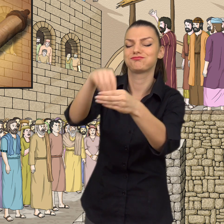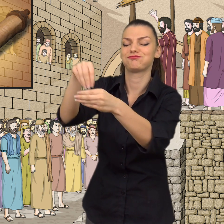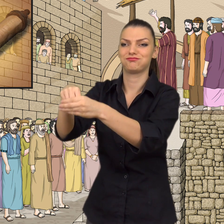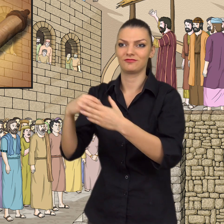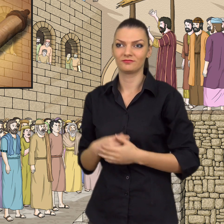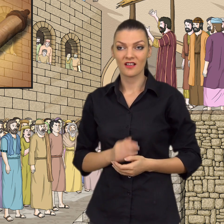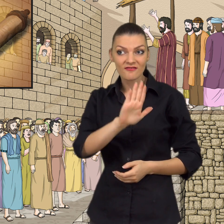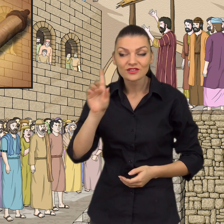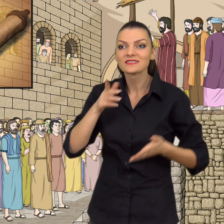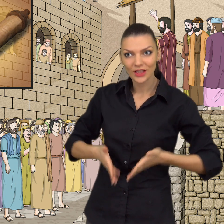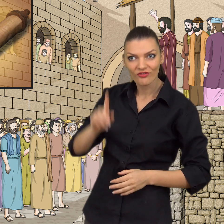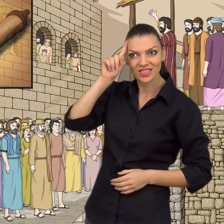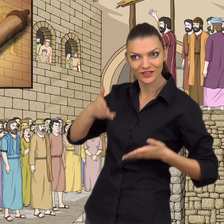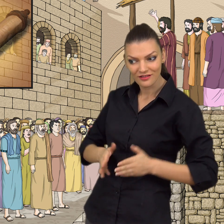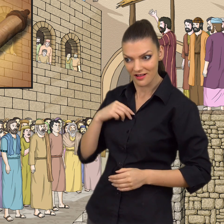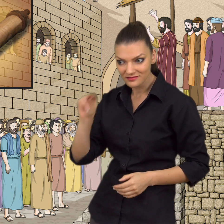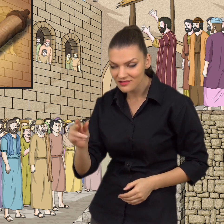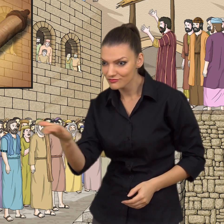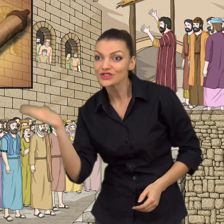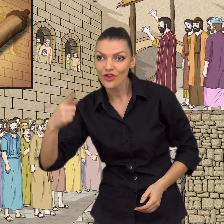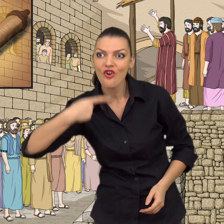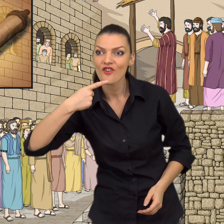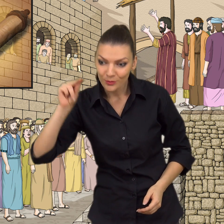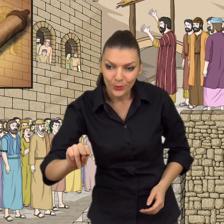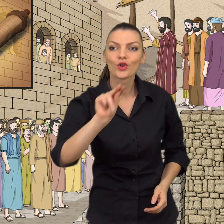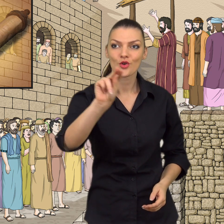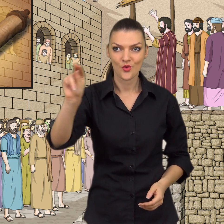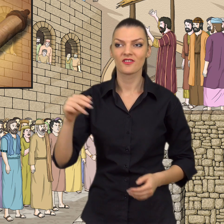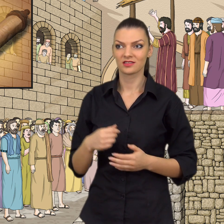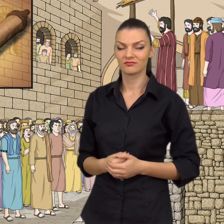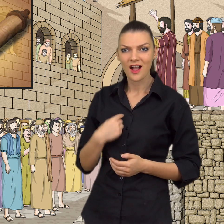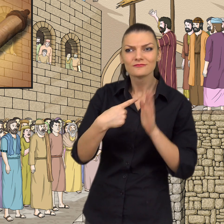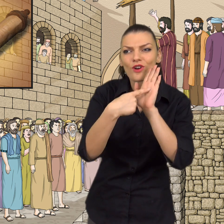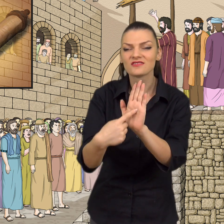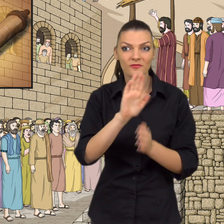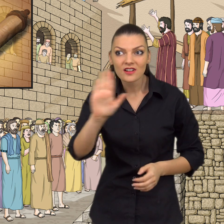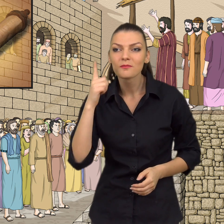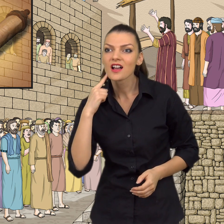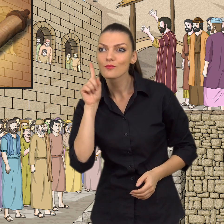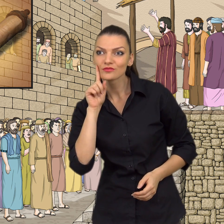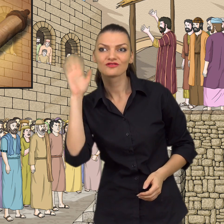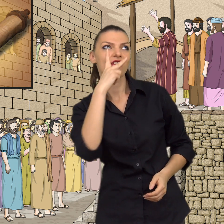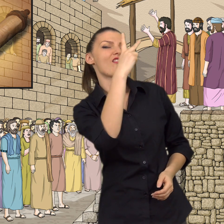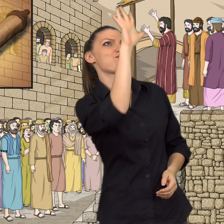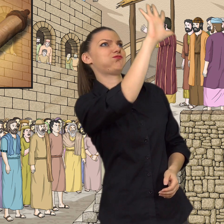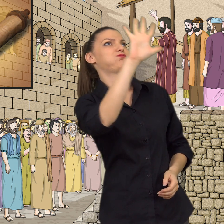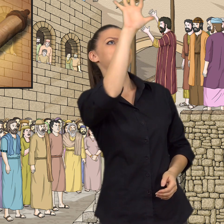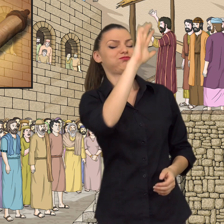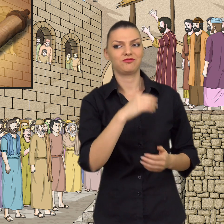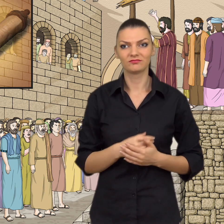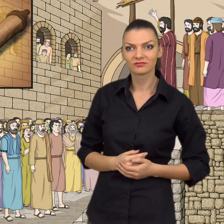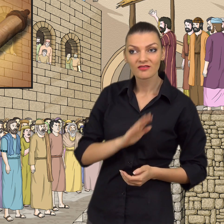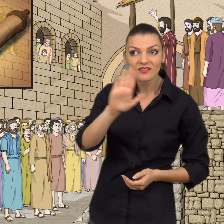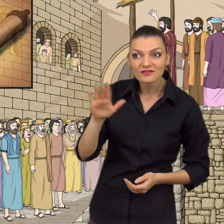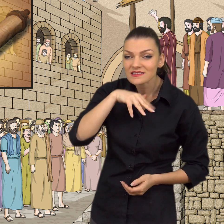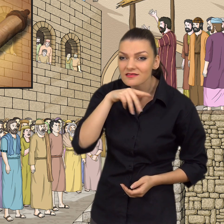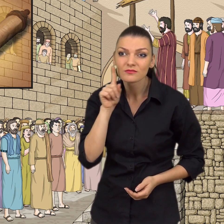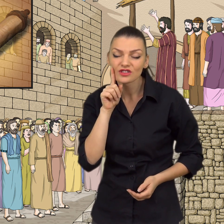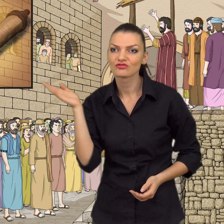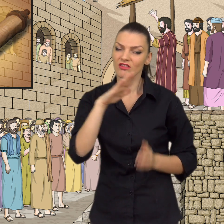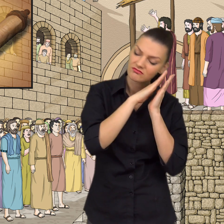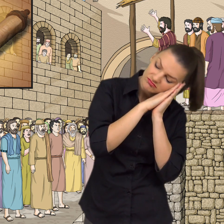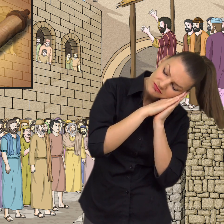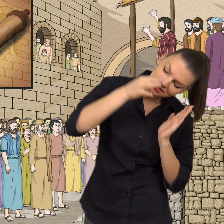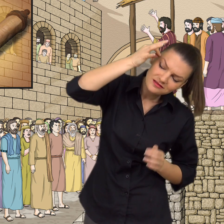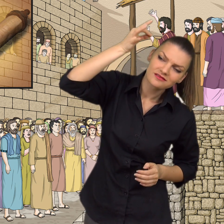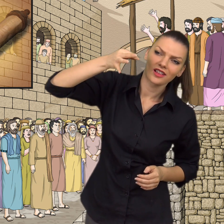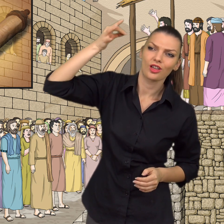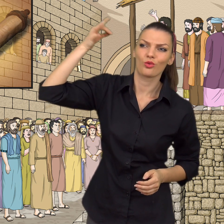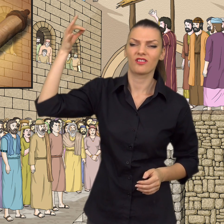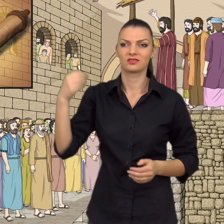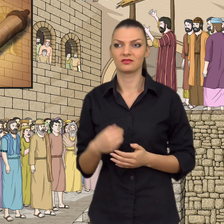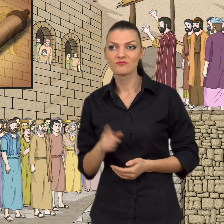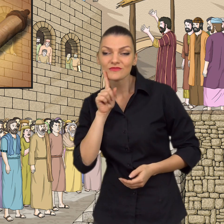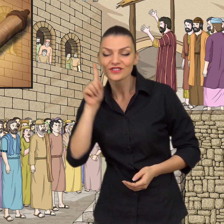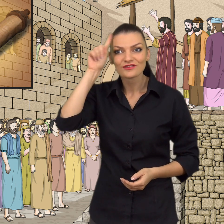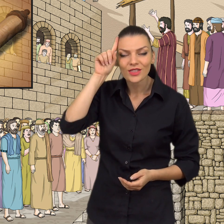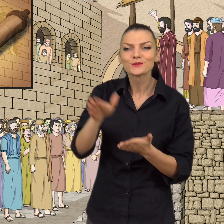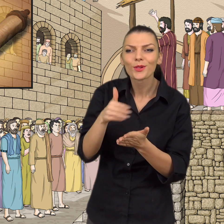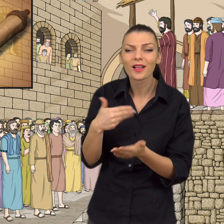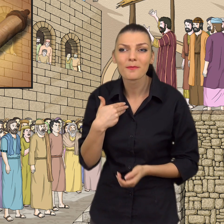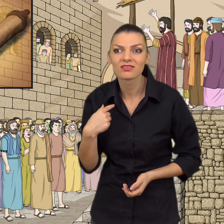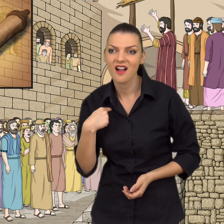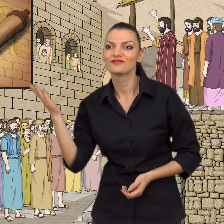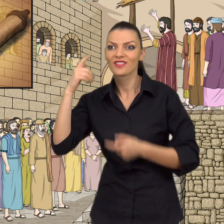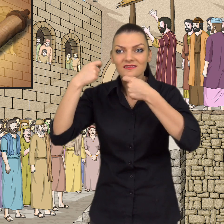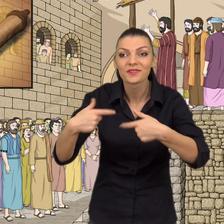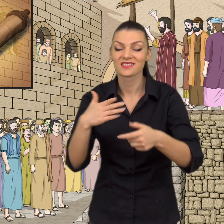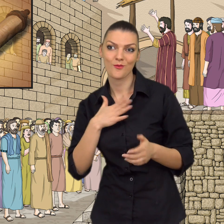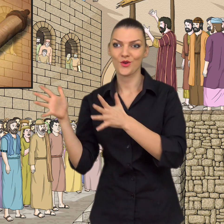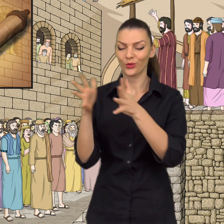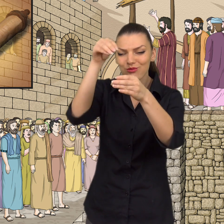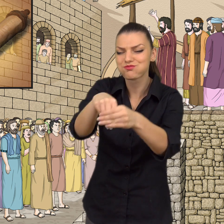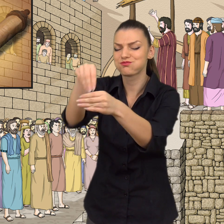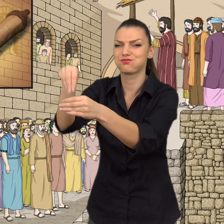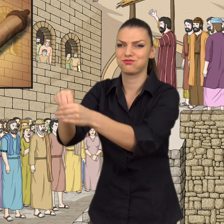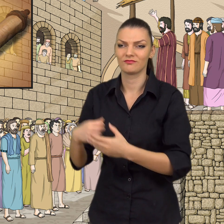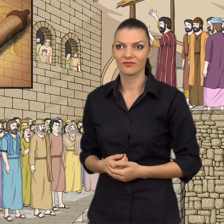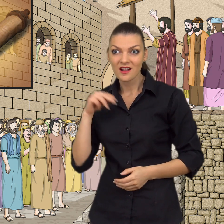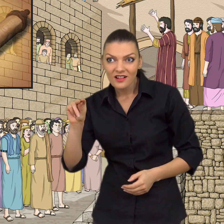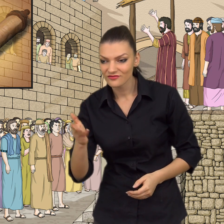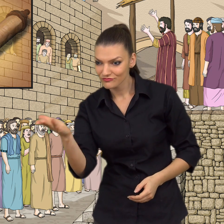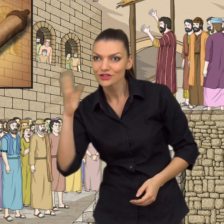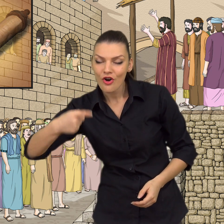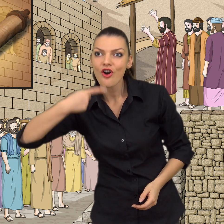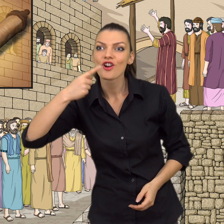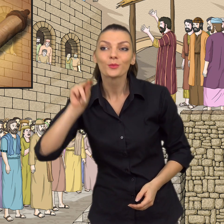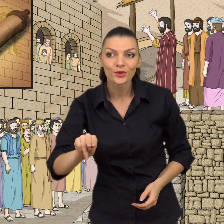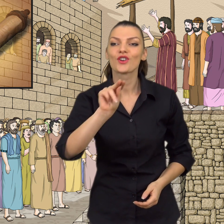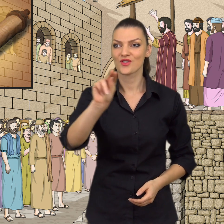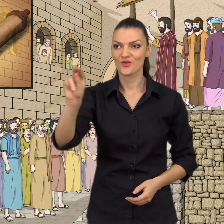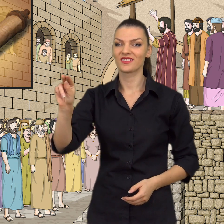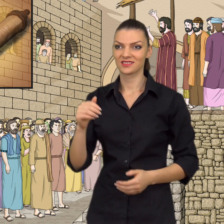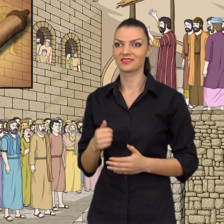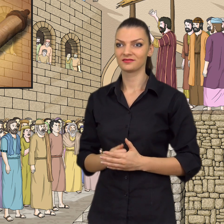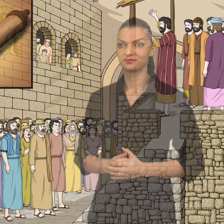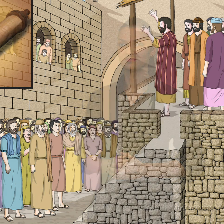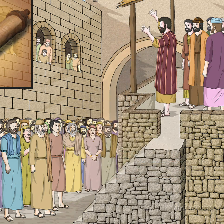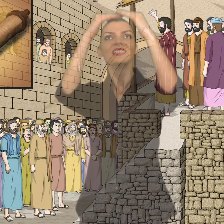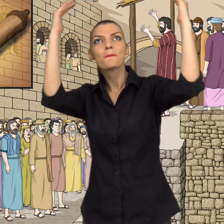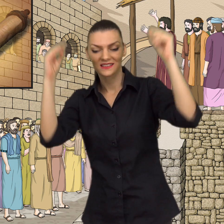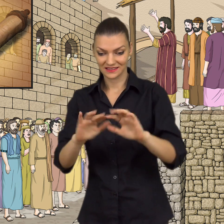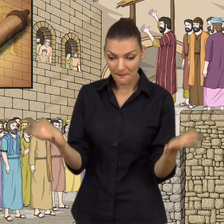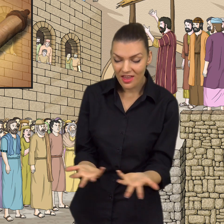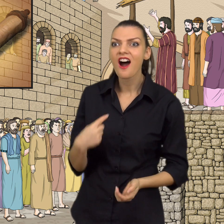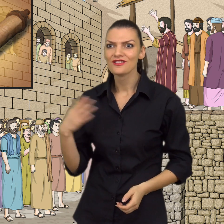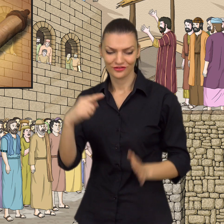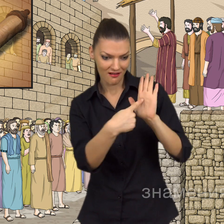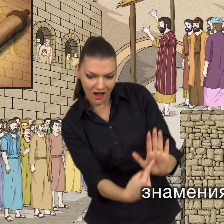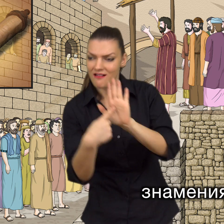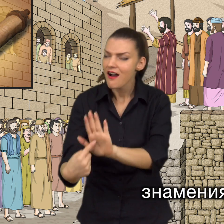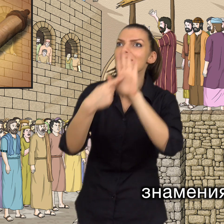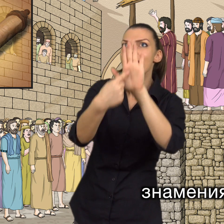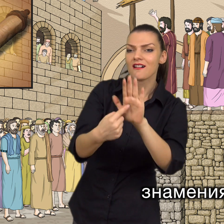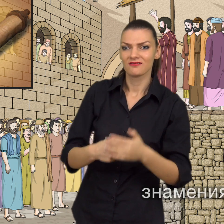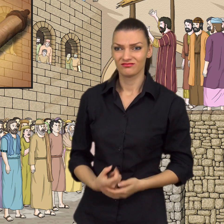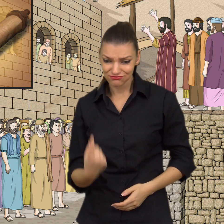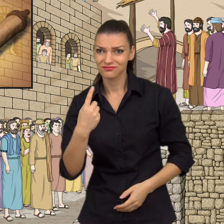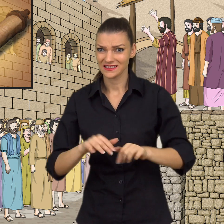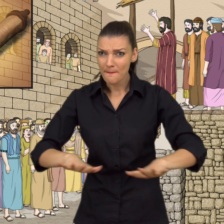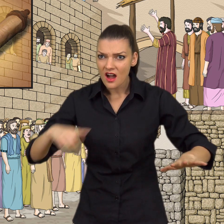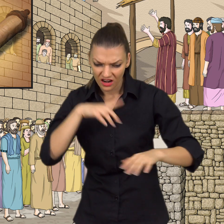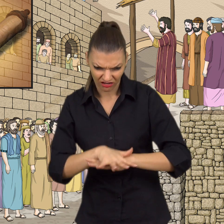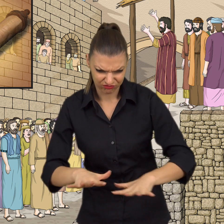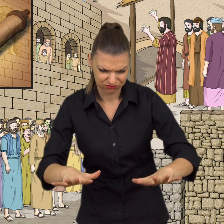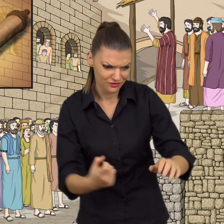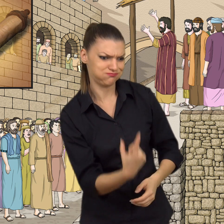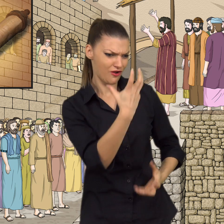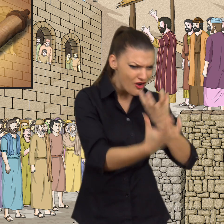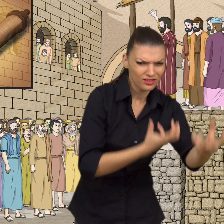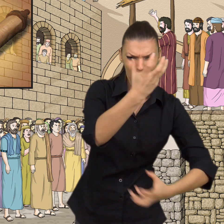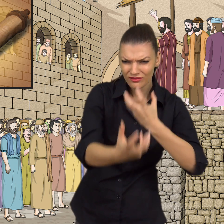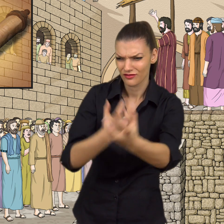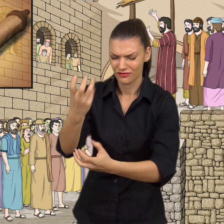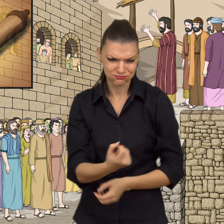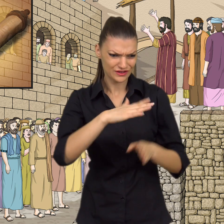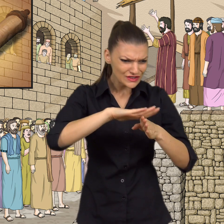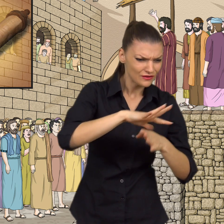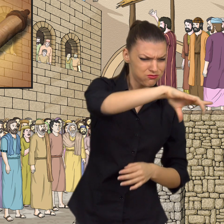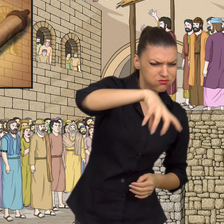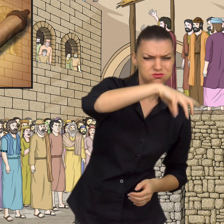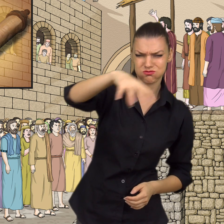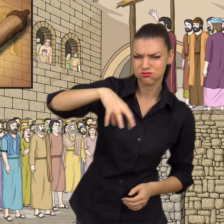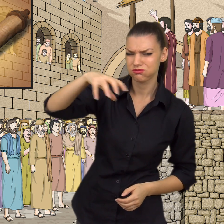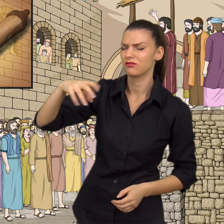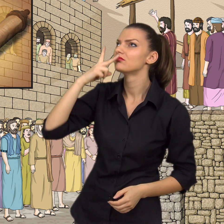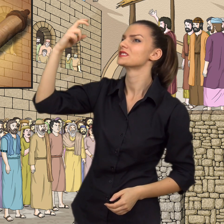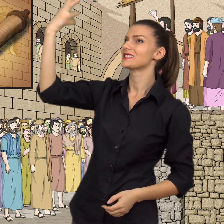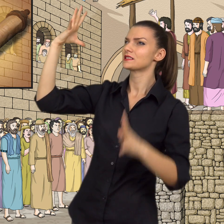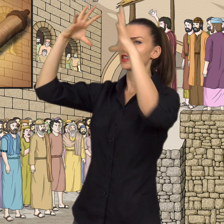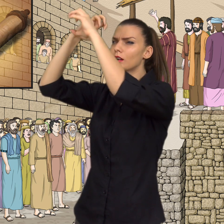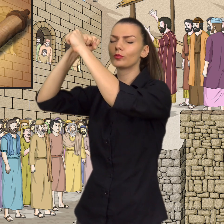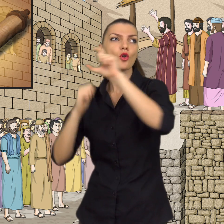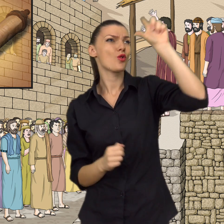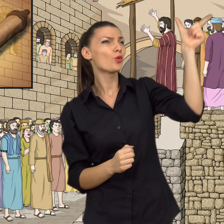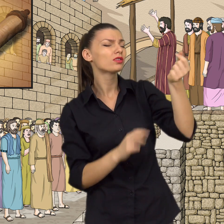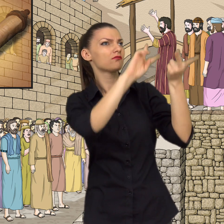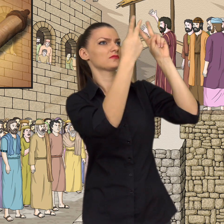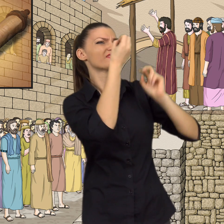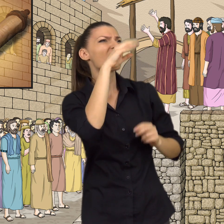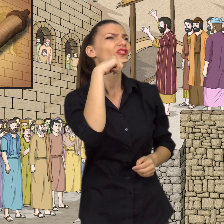Your sons and daughters will prophesy, your young men will see visions, your old men will dream dreams. Even on My menservants and maidservants I will pour out My Spirit in those days, and they will prophesy. I will show wonders in the heavens above and signs on the earth below, blood and fire and billows of smoke.